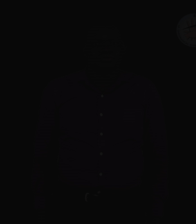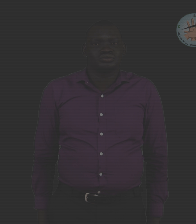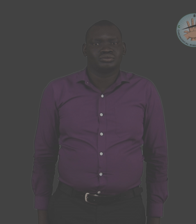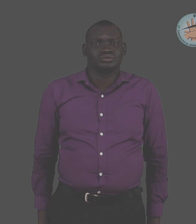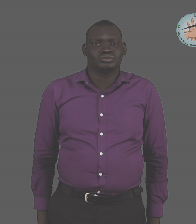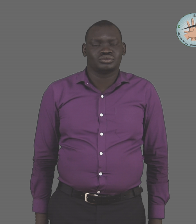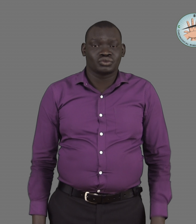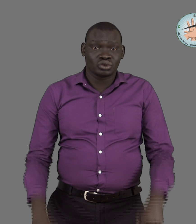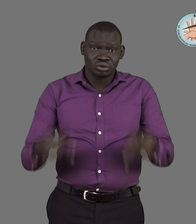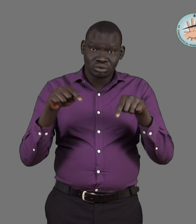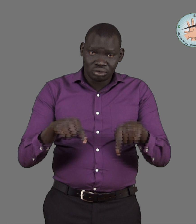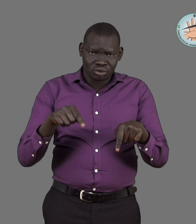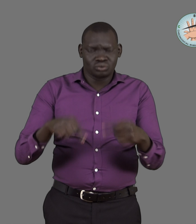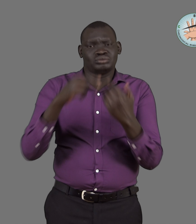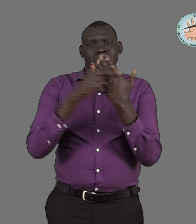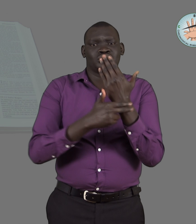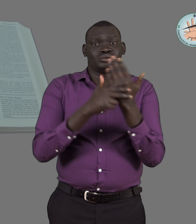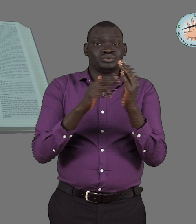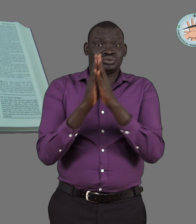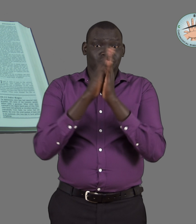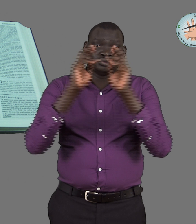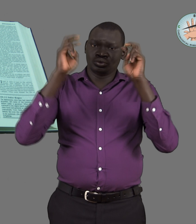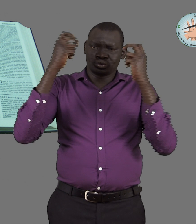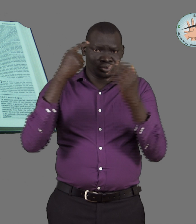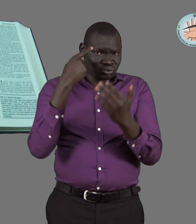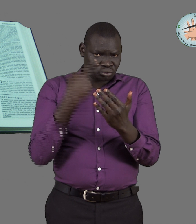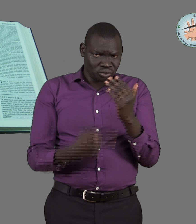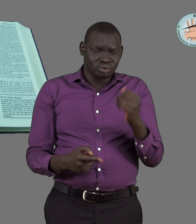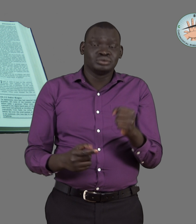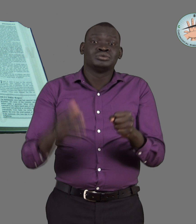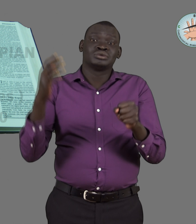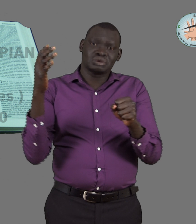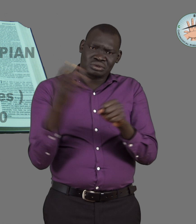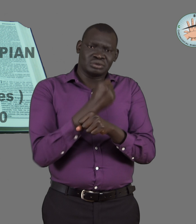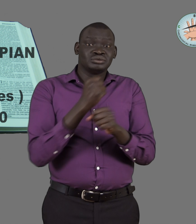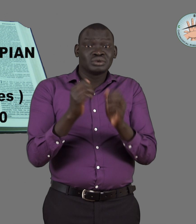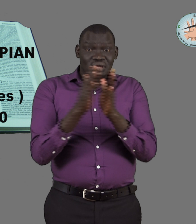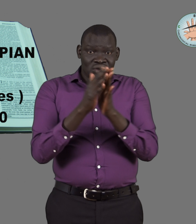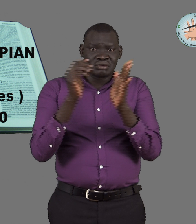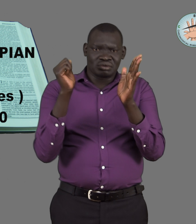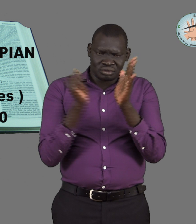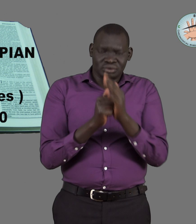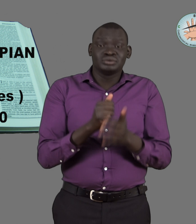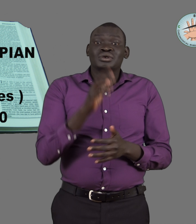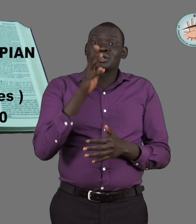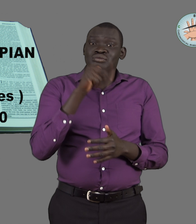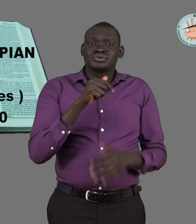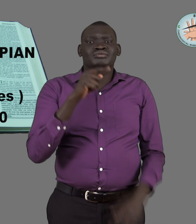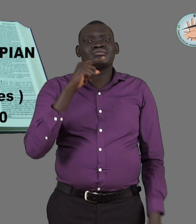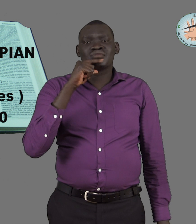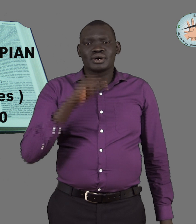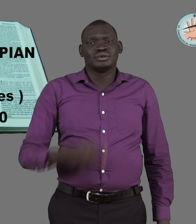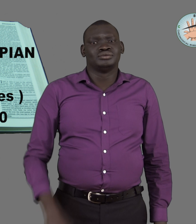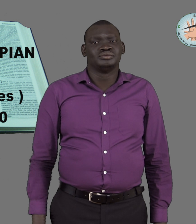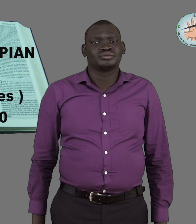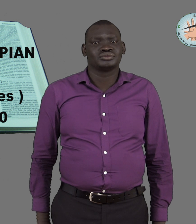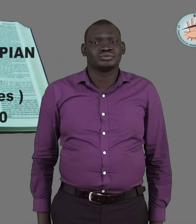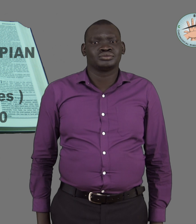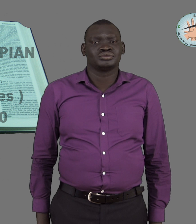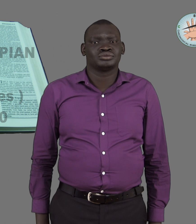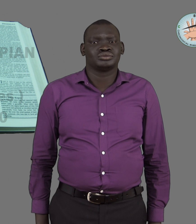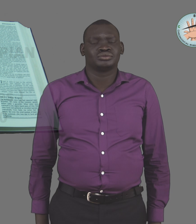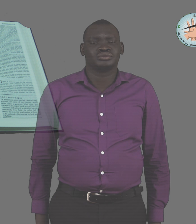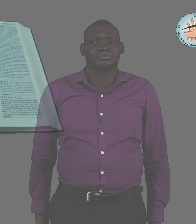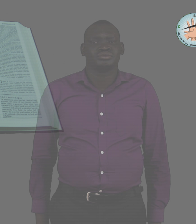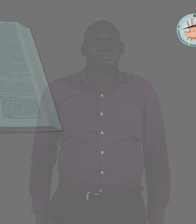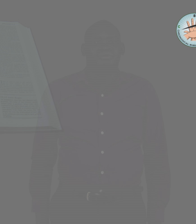Philip and the Ethiopian man